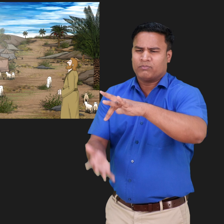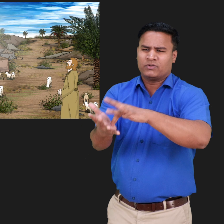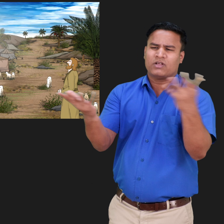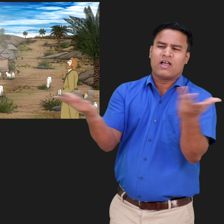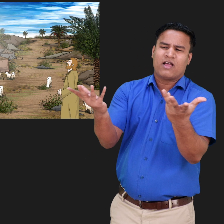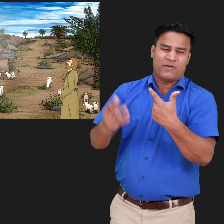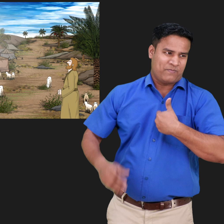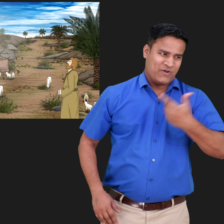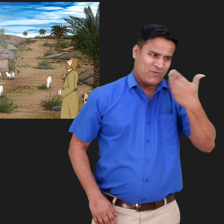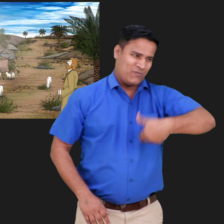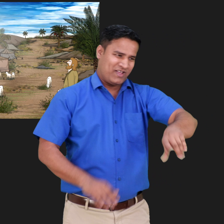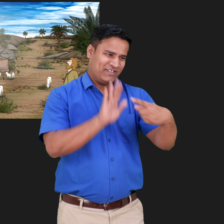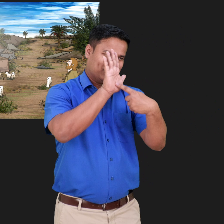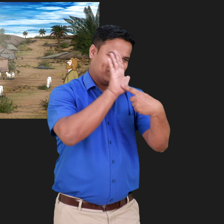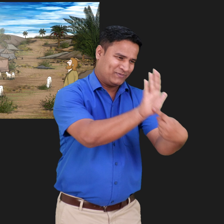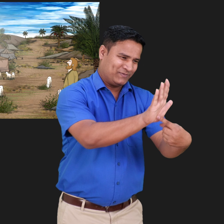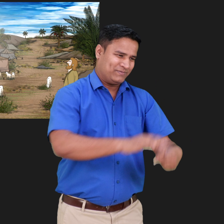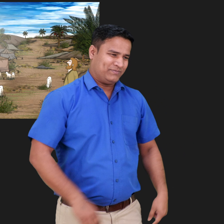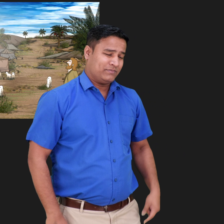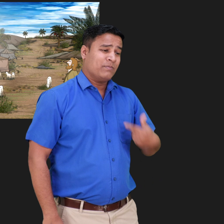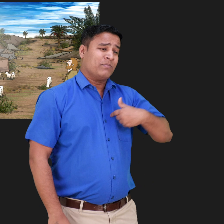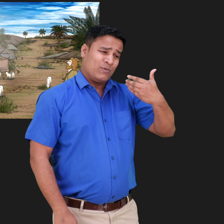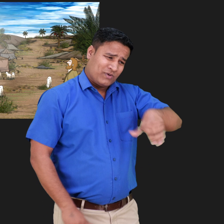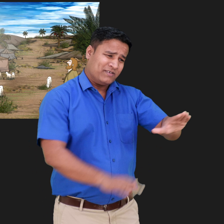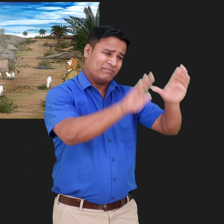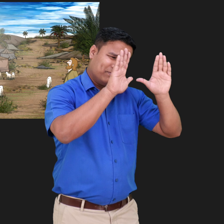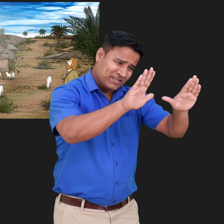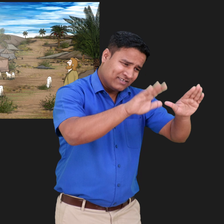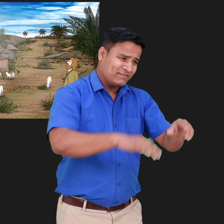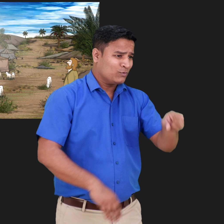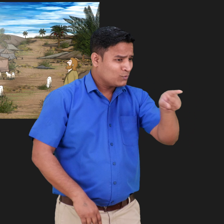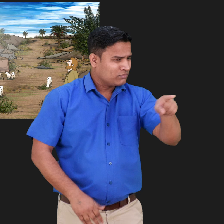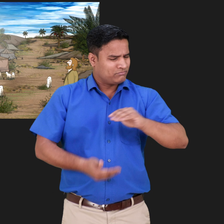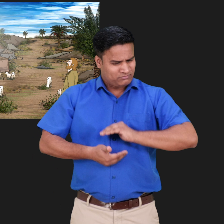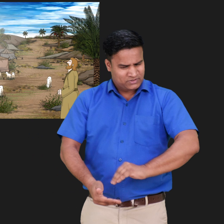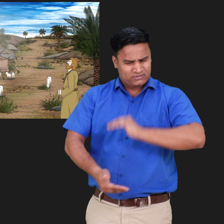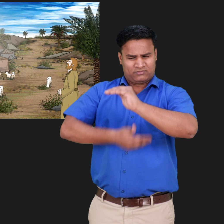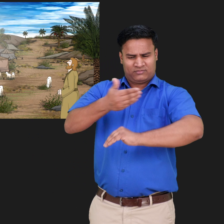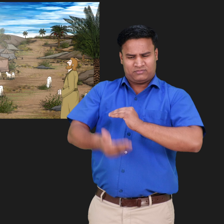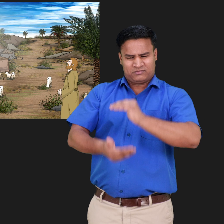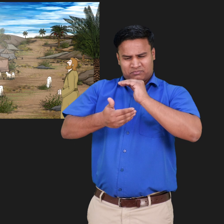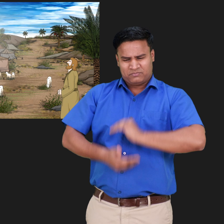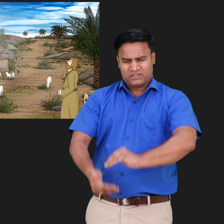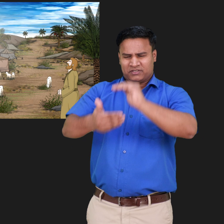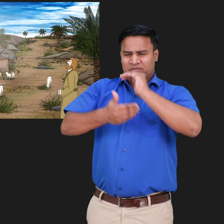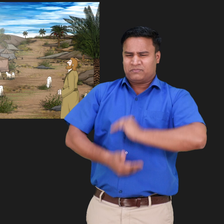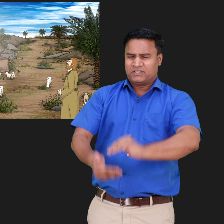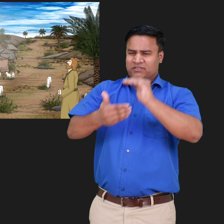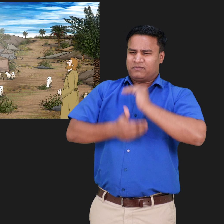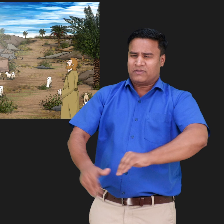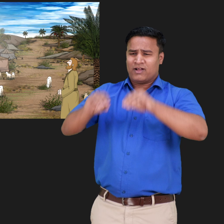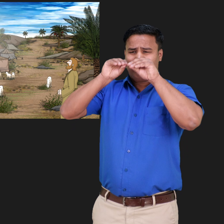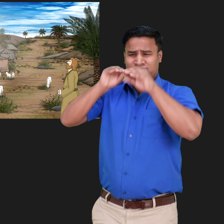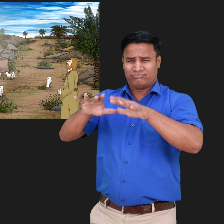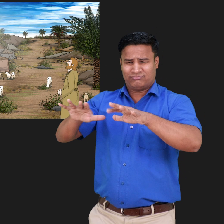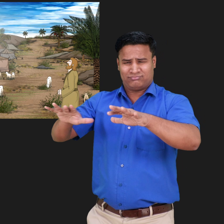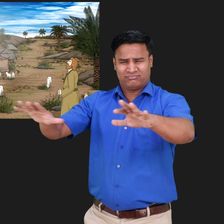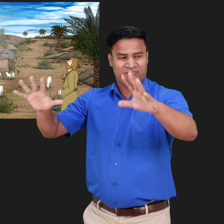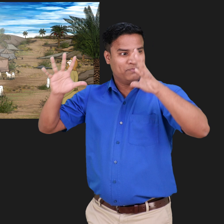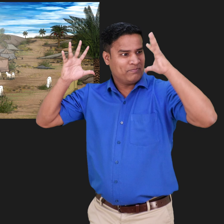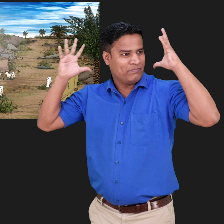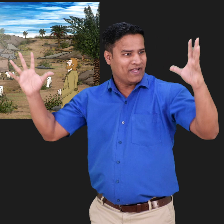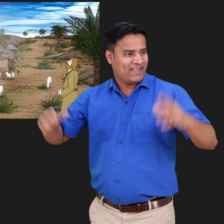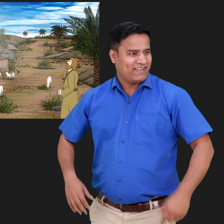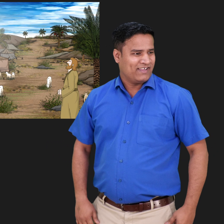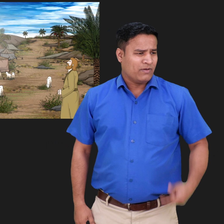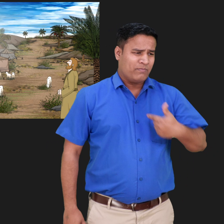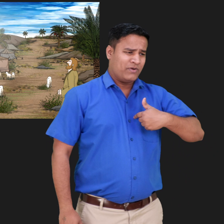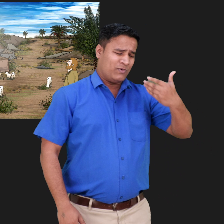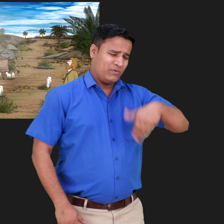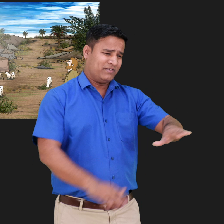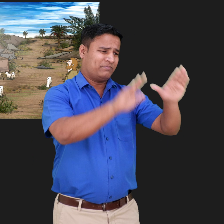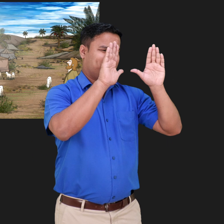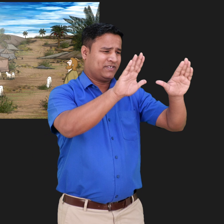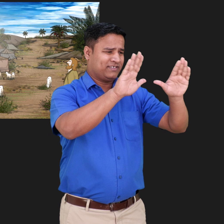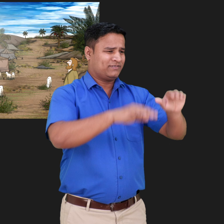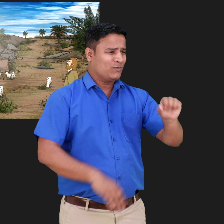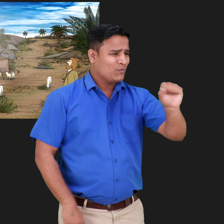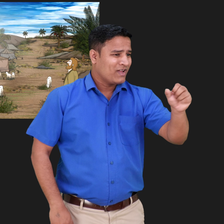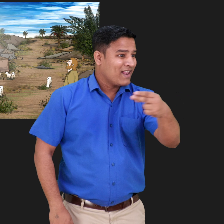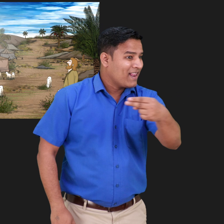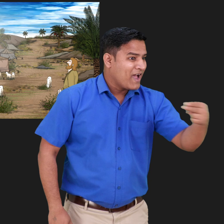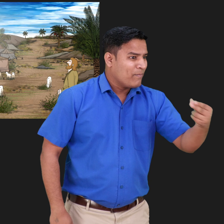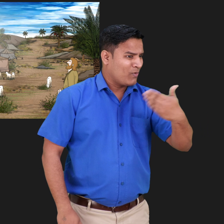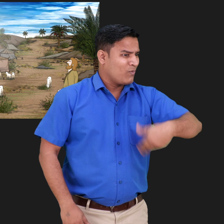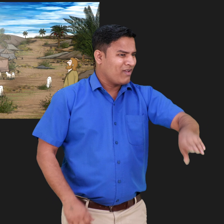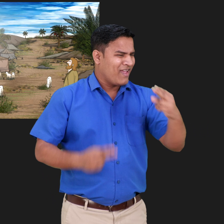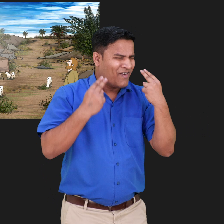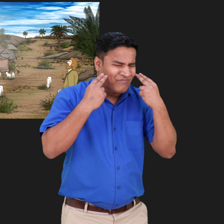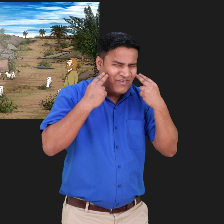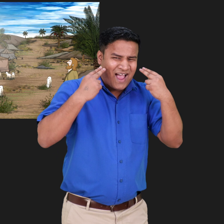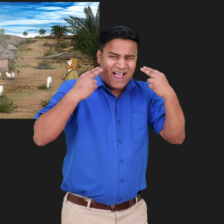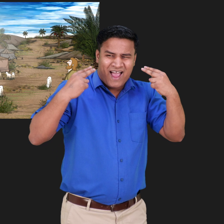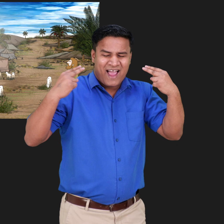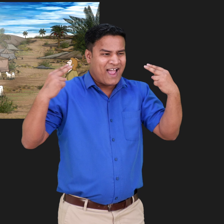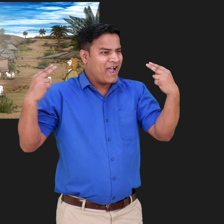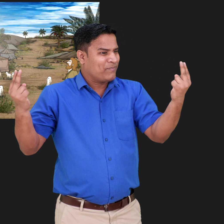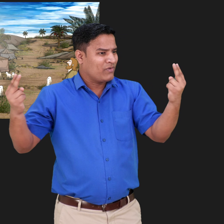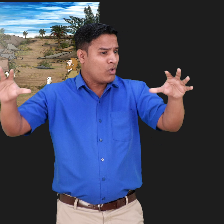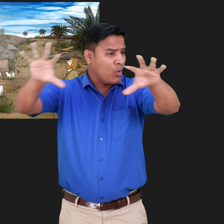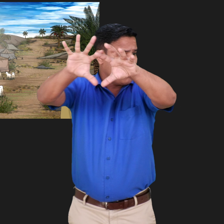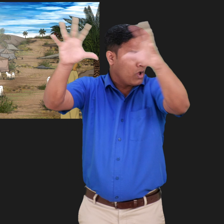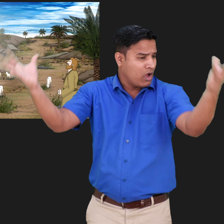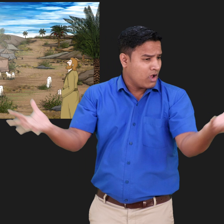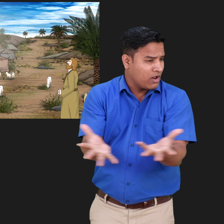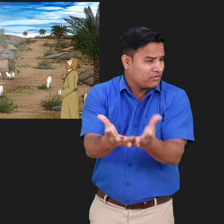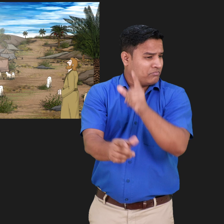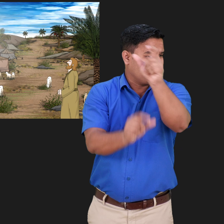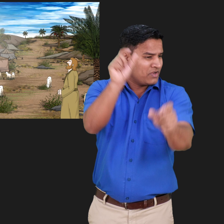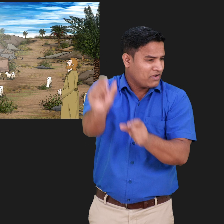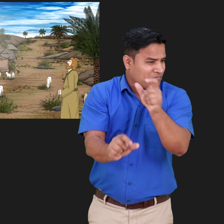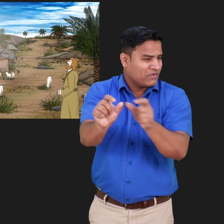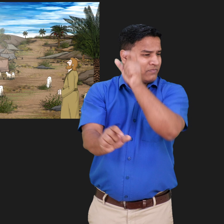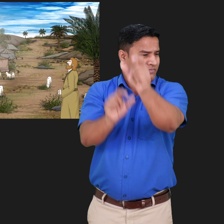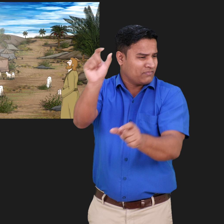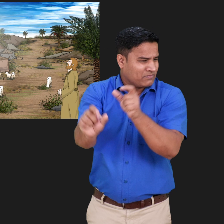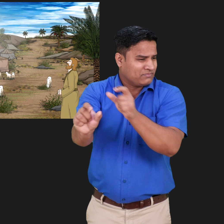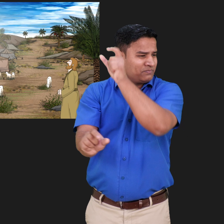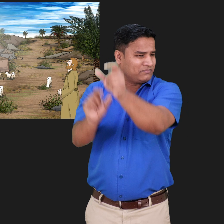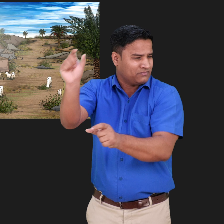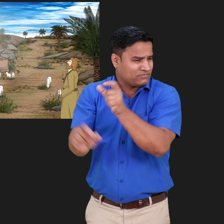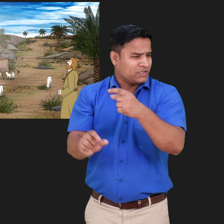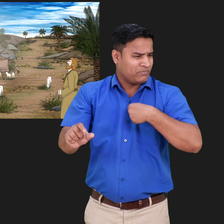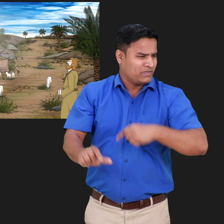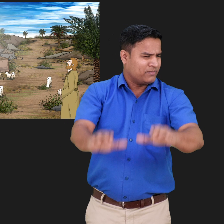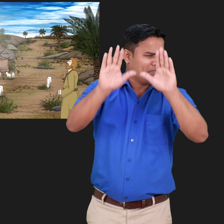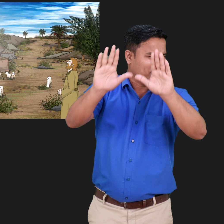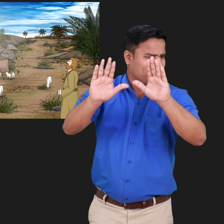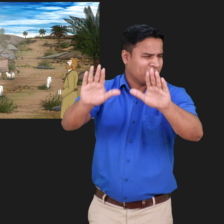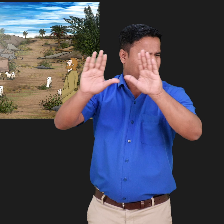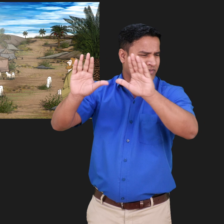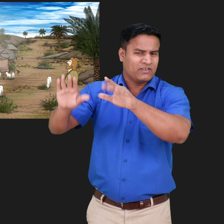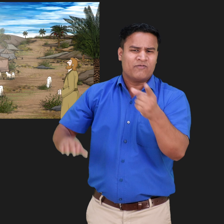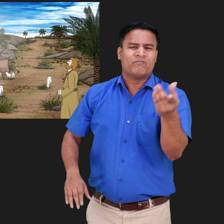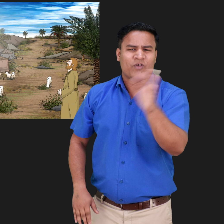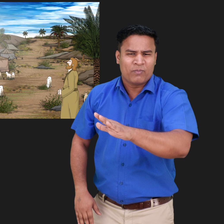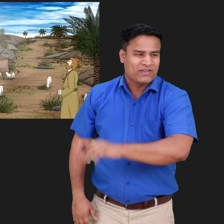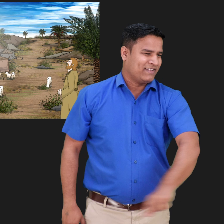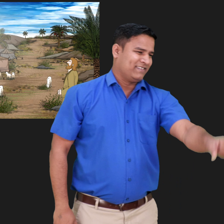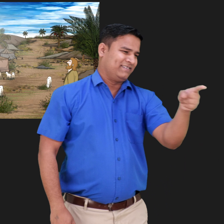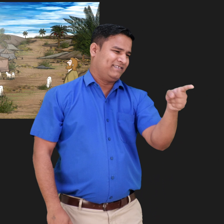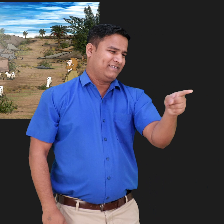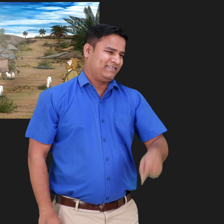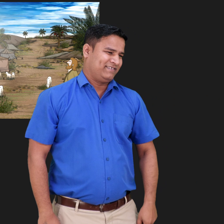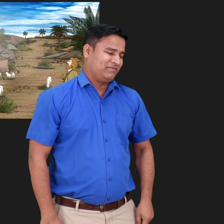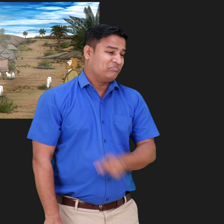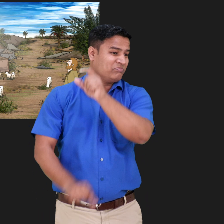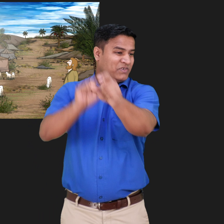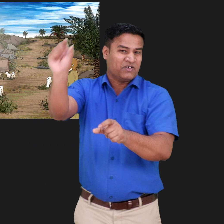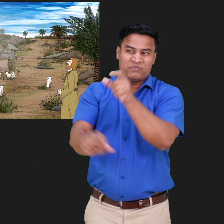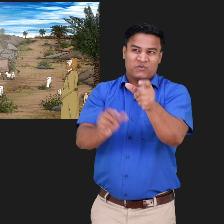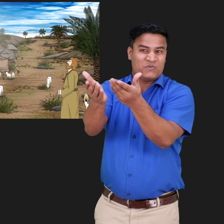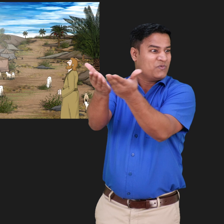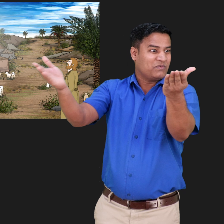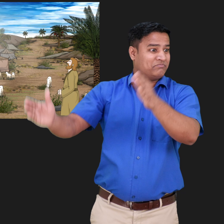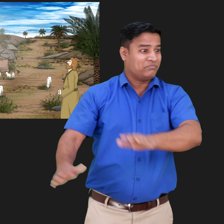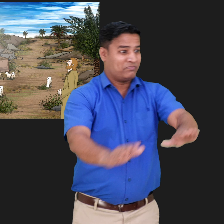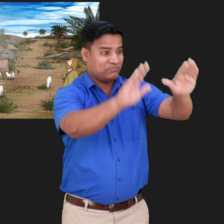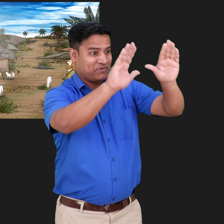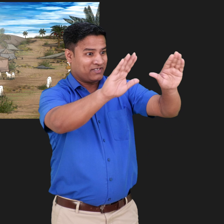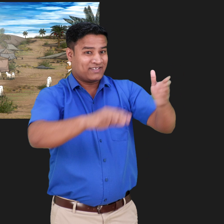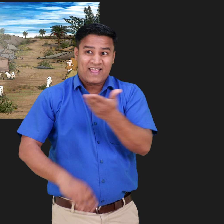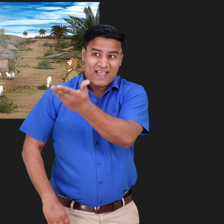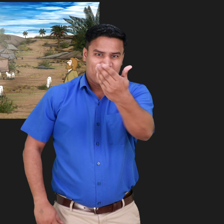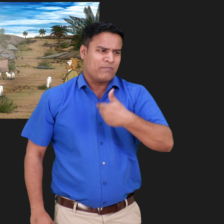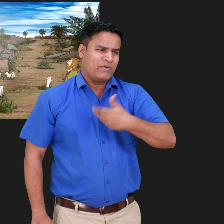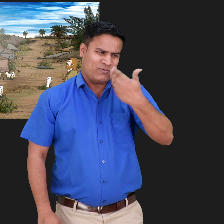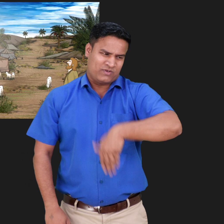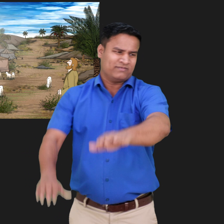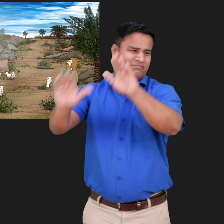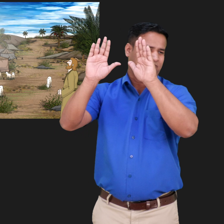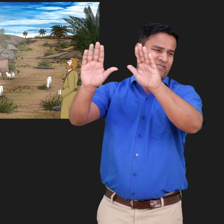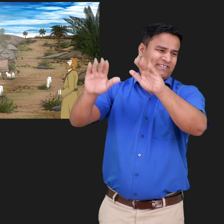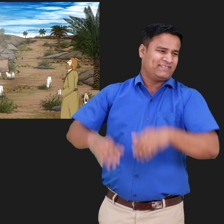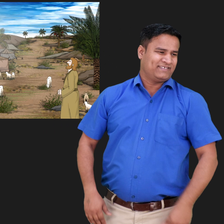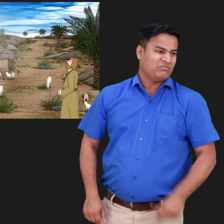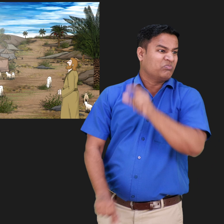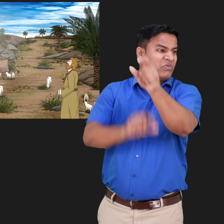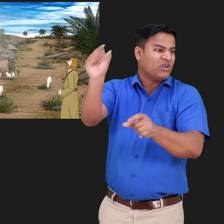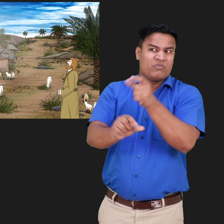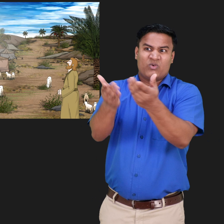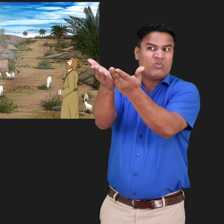I will make you into a great nation, and I will bless you; I will make your name great, so that you will be a blessing.